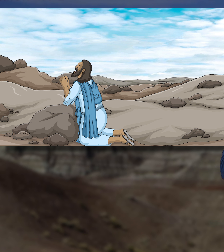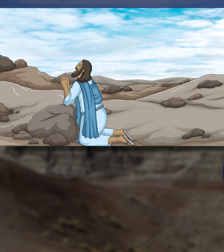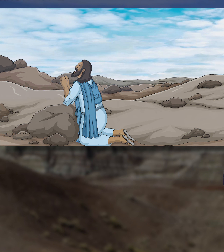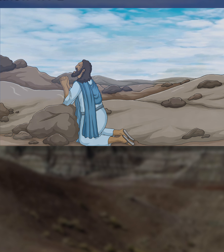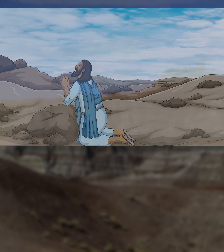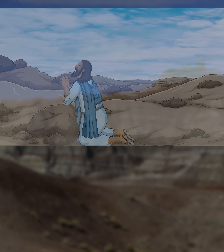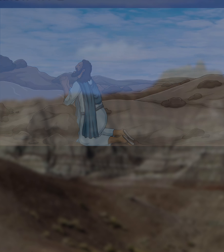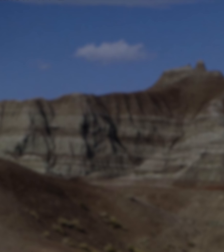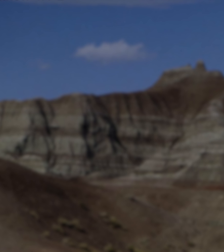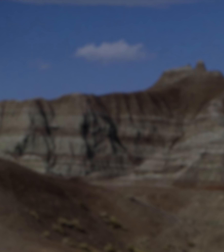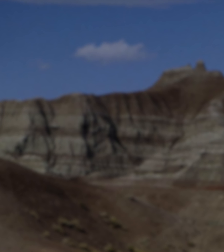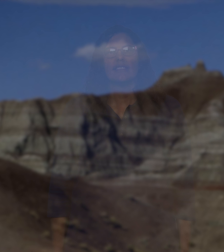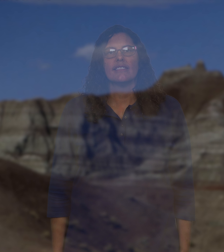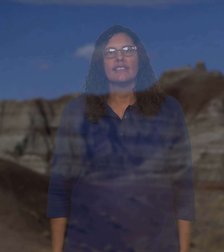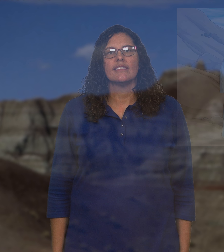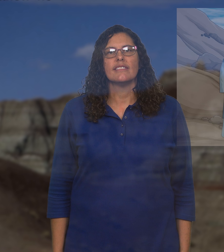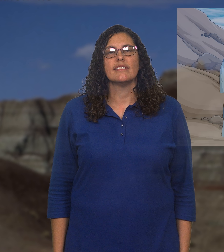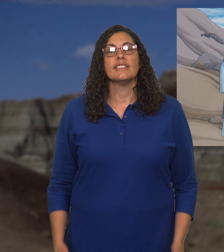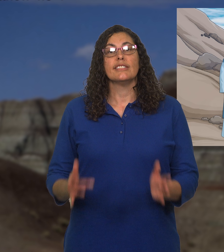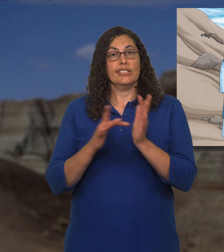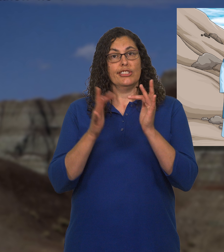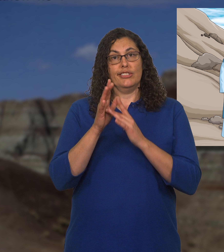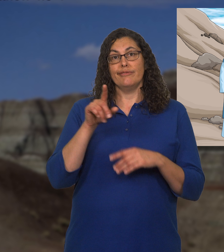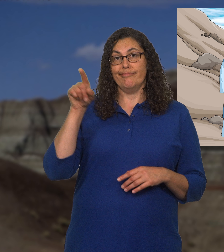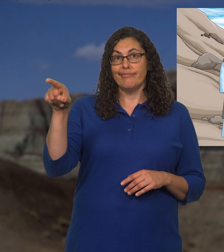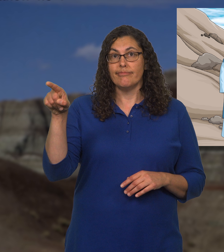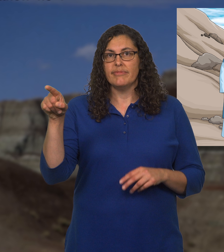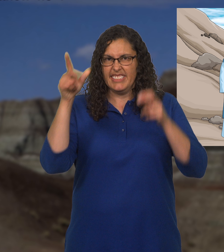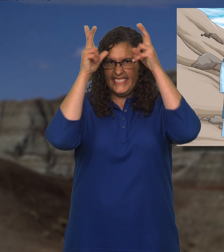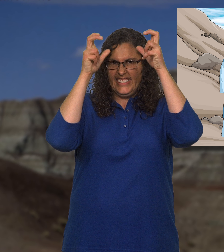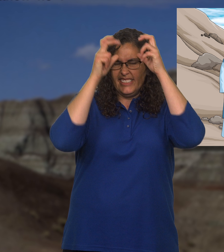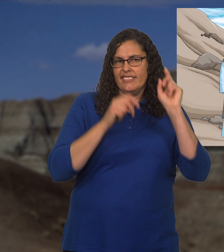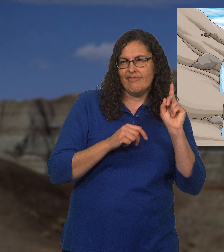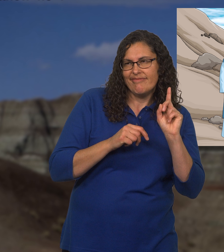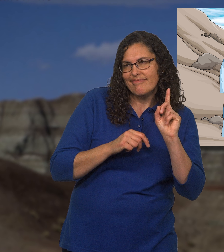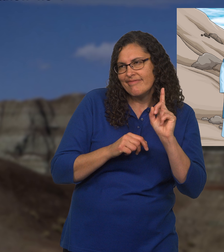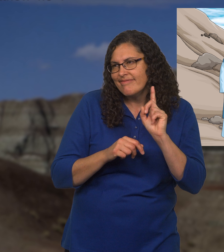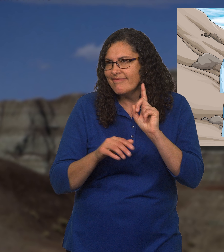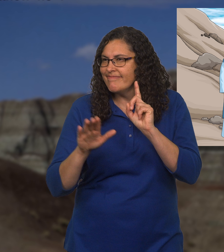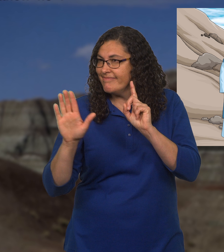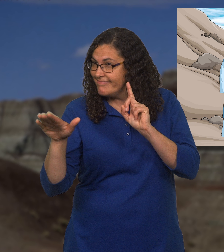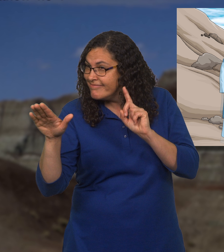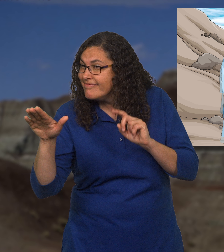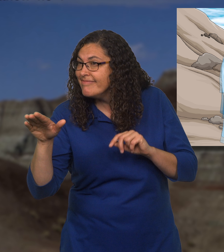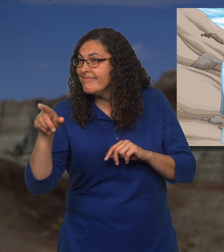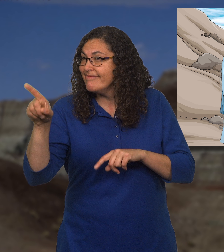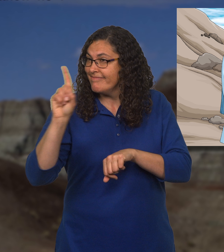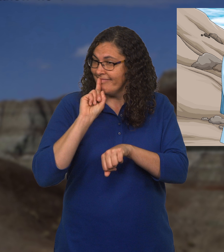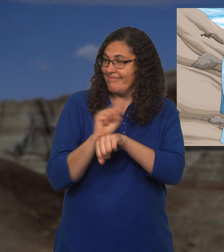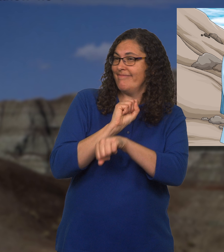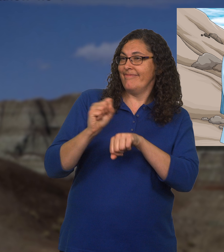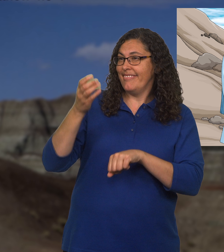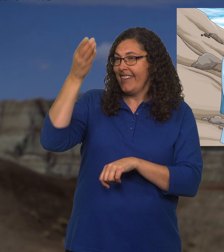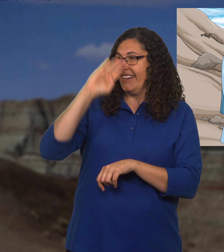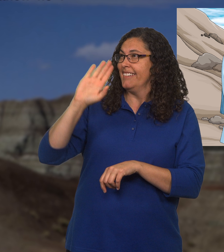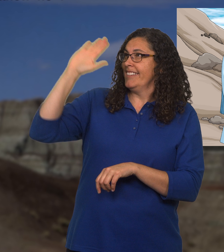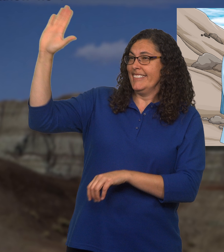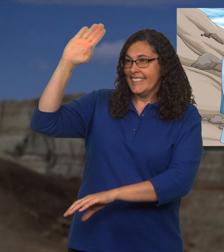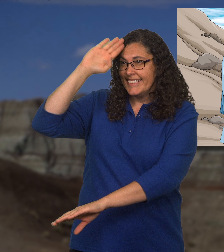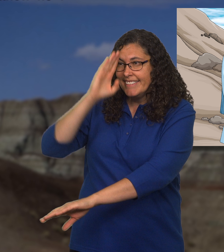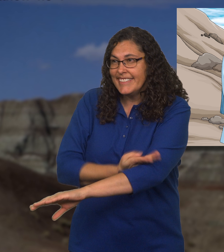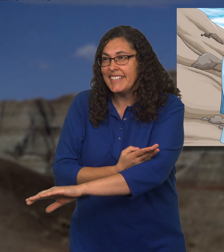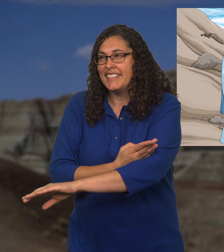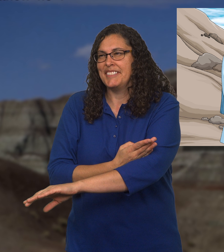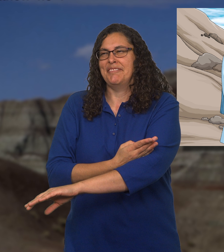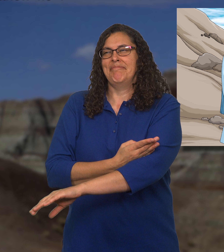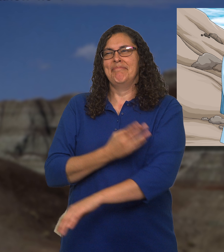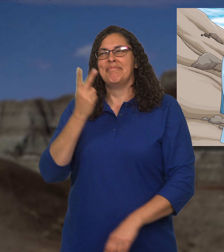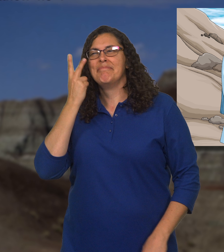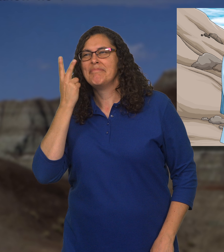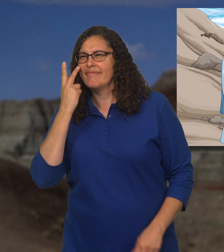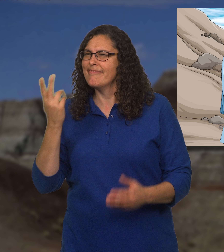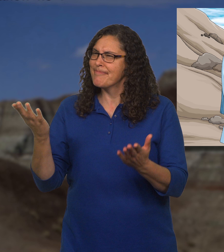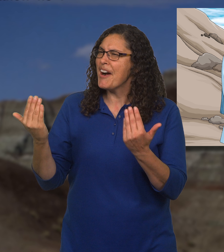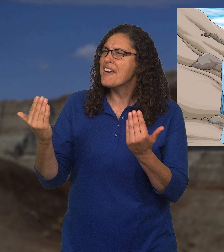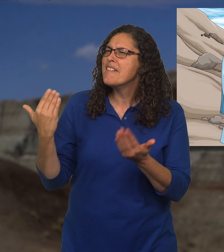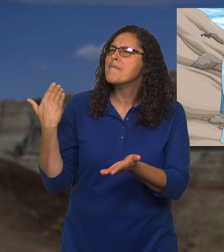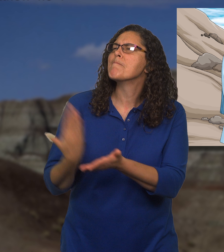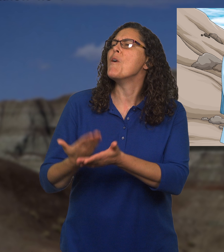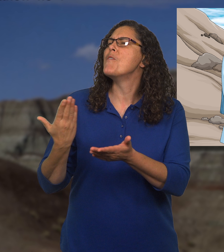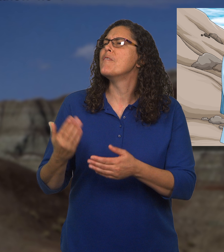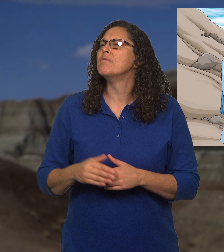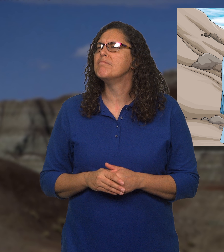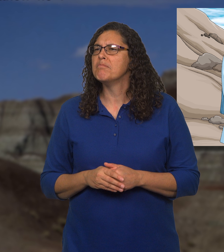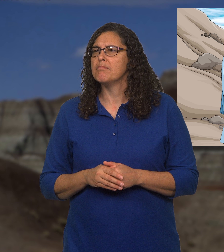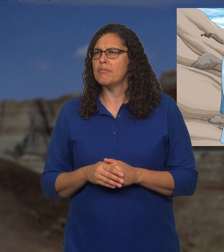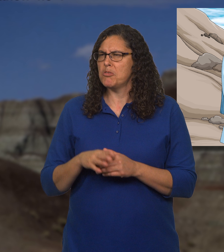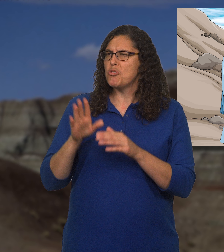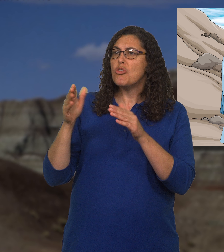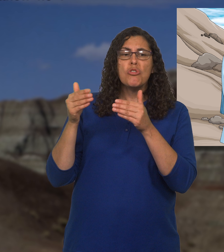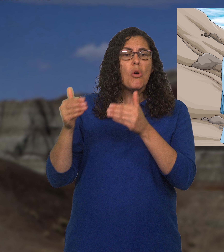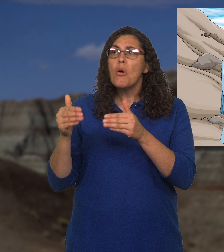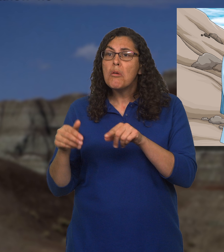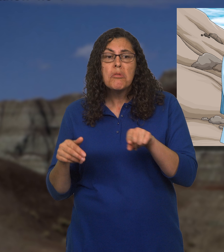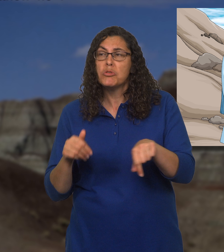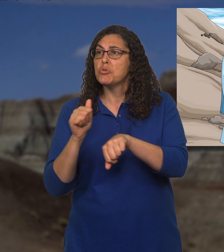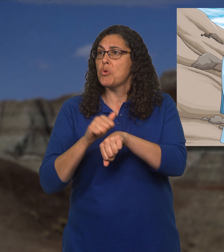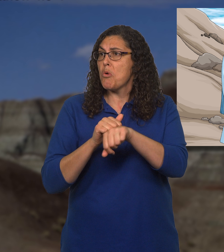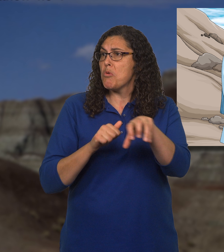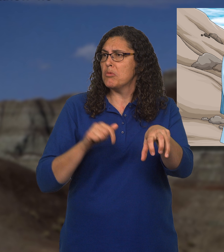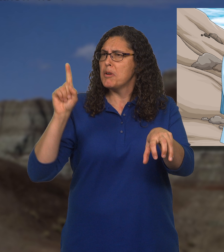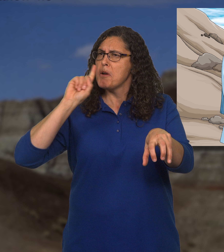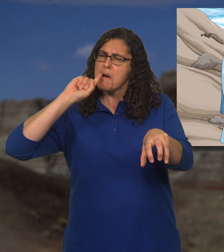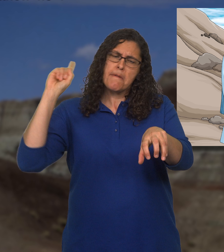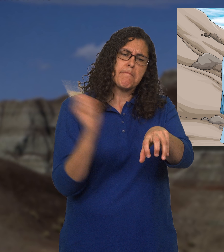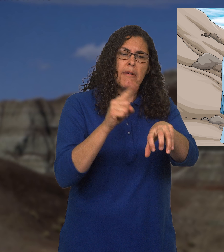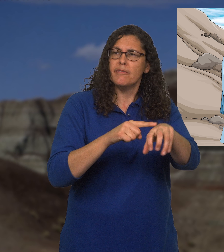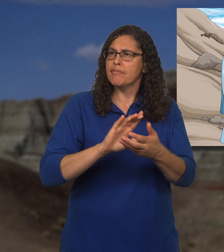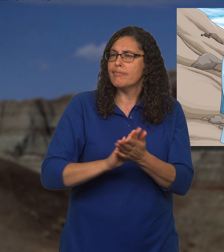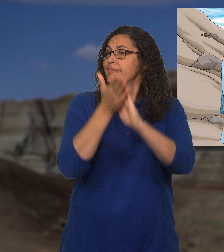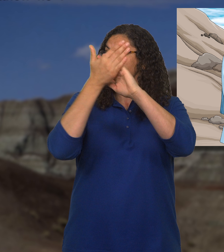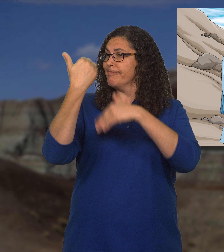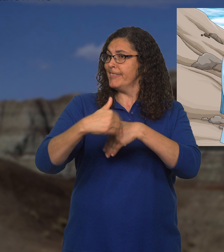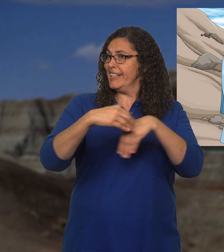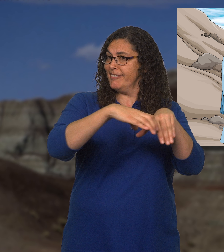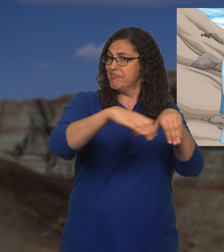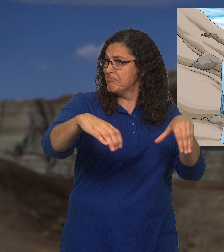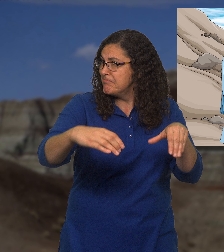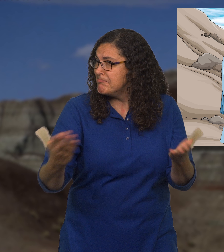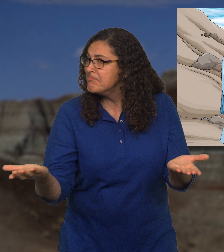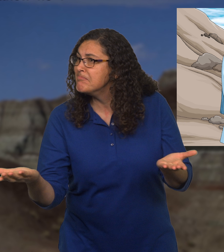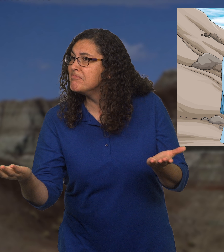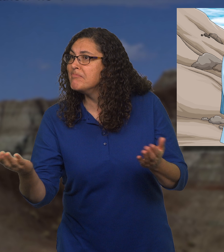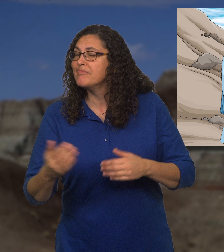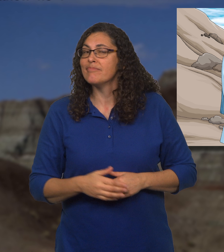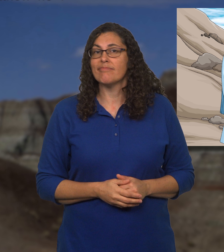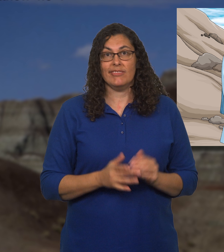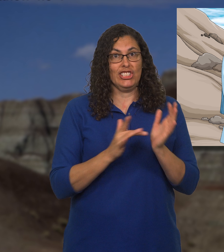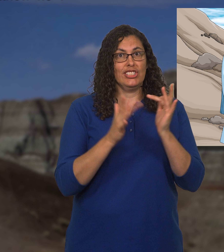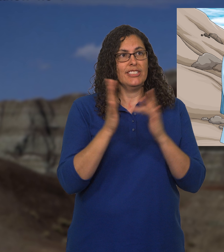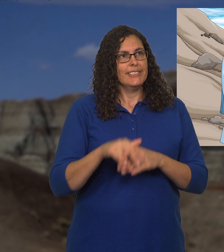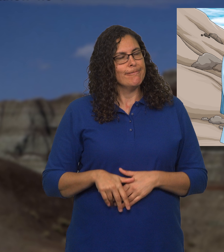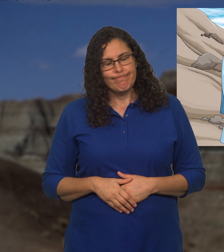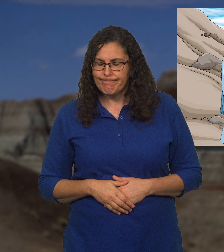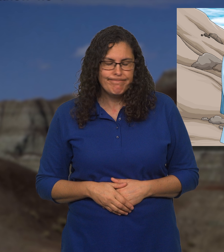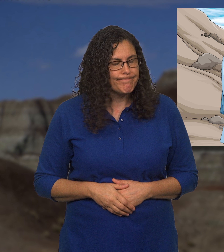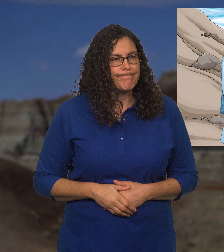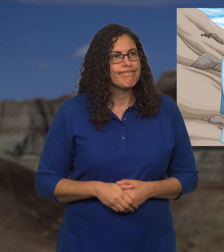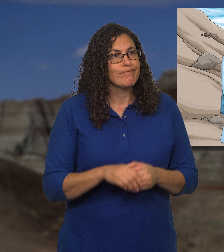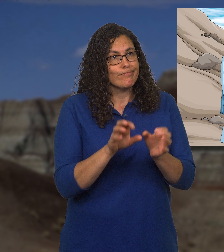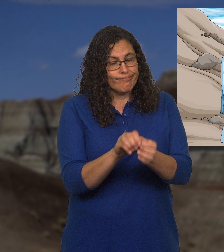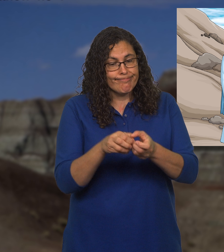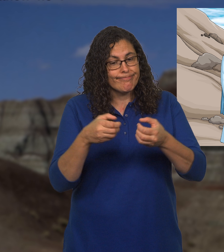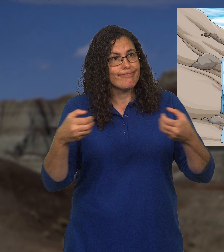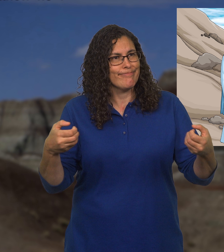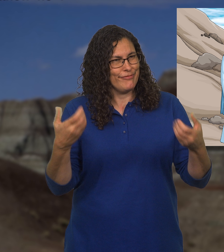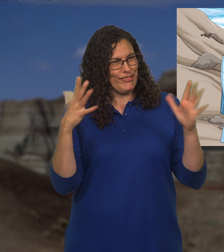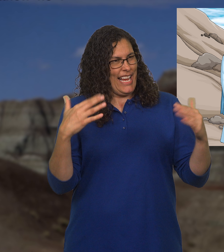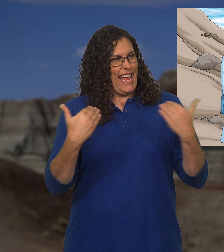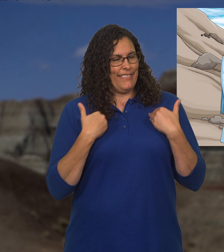The tempter came to Him and said, “If You are the Son of God, tell these stones to become bread.”